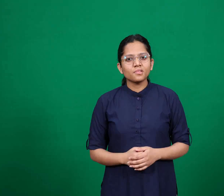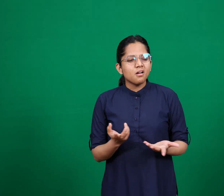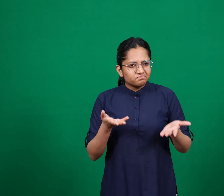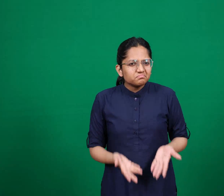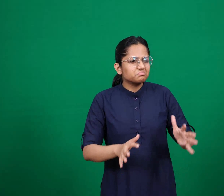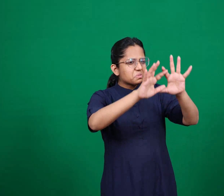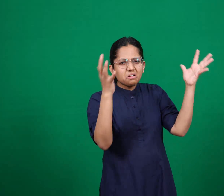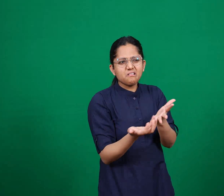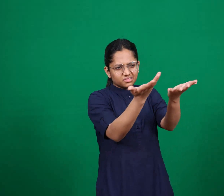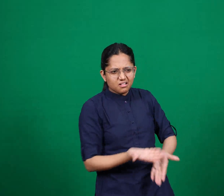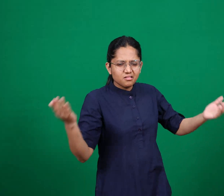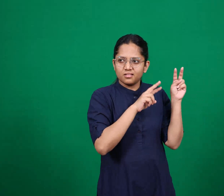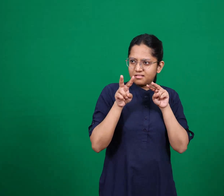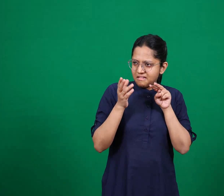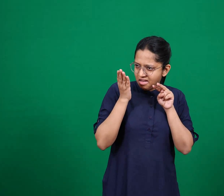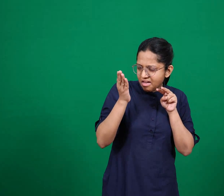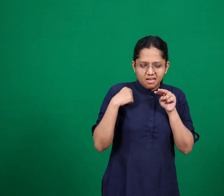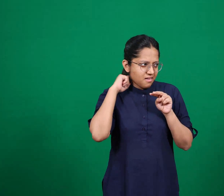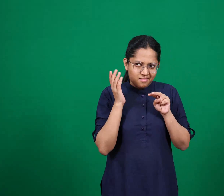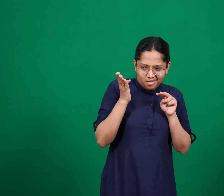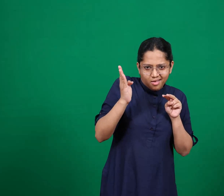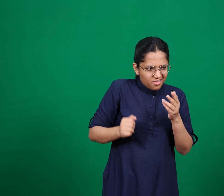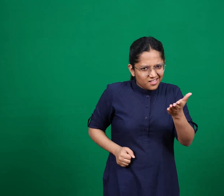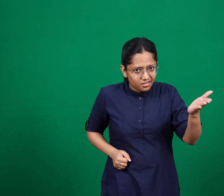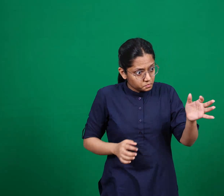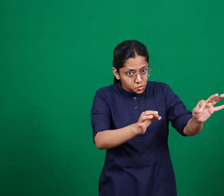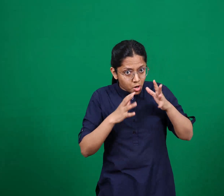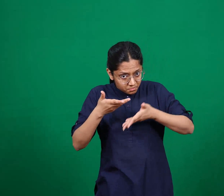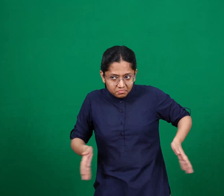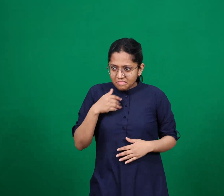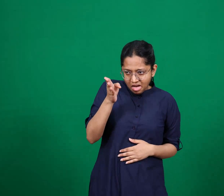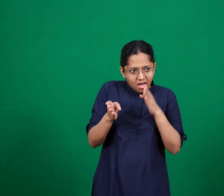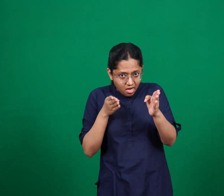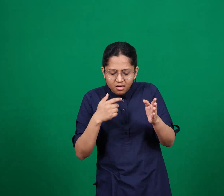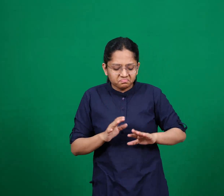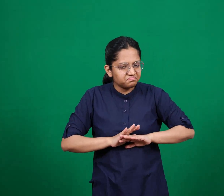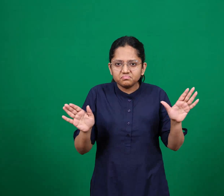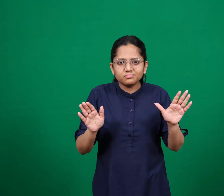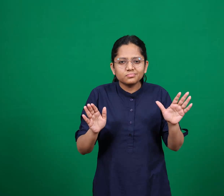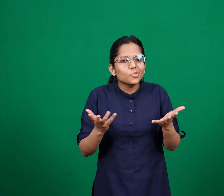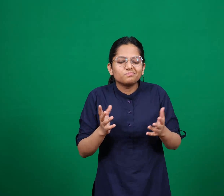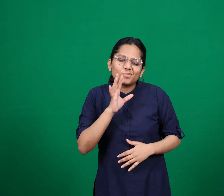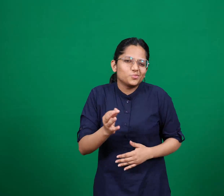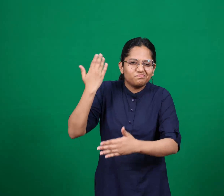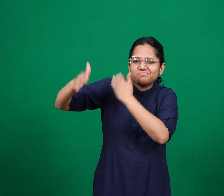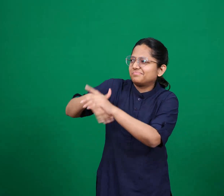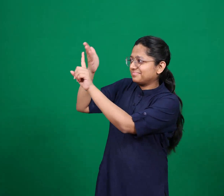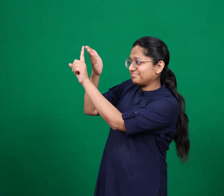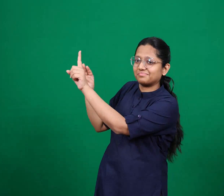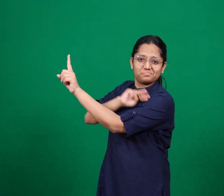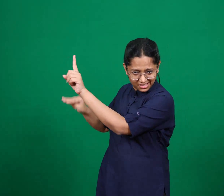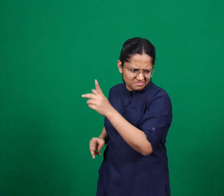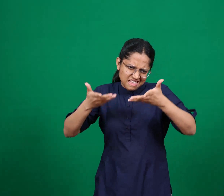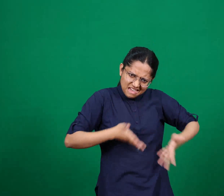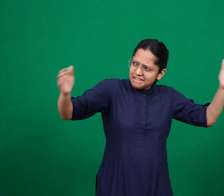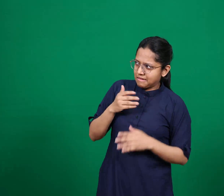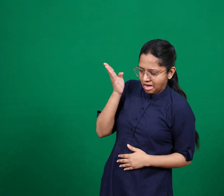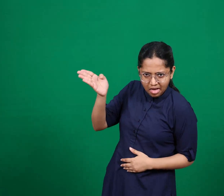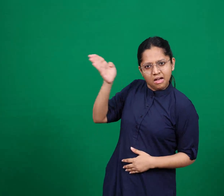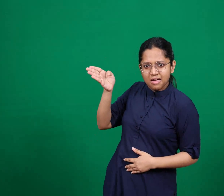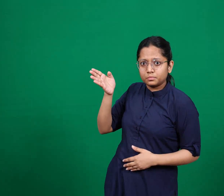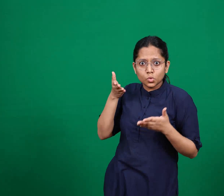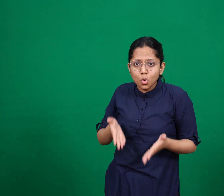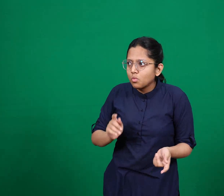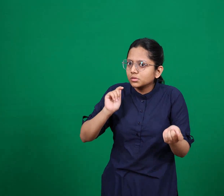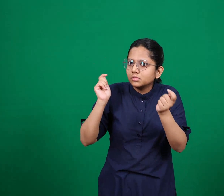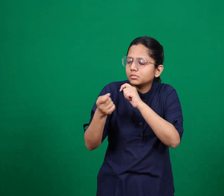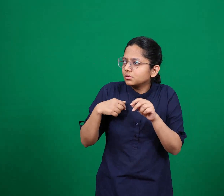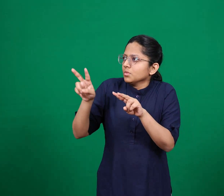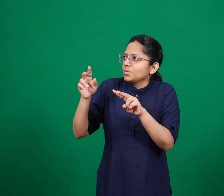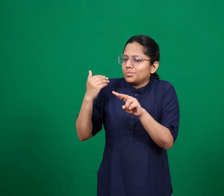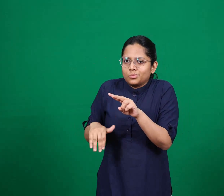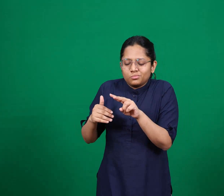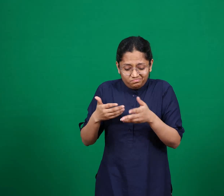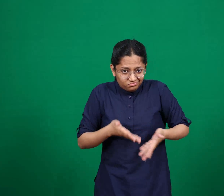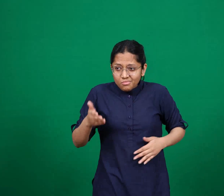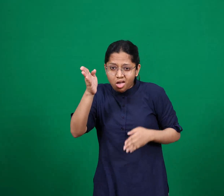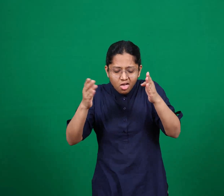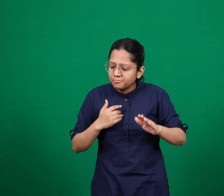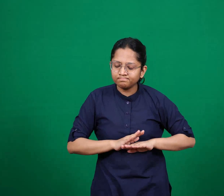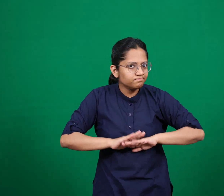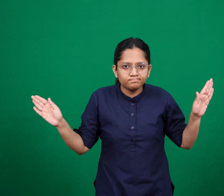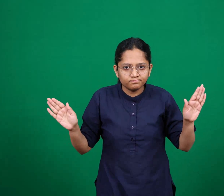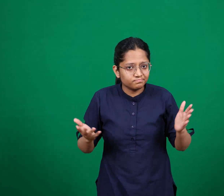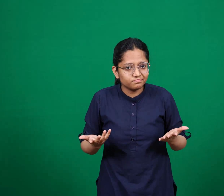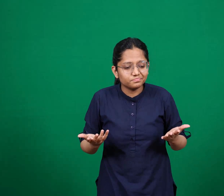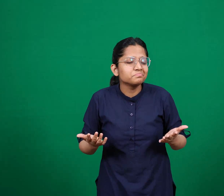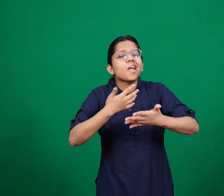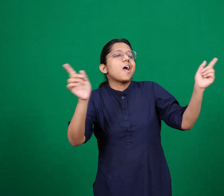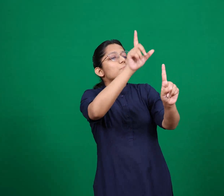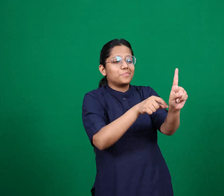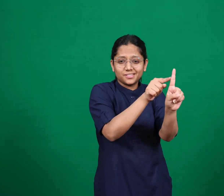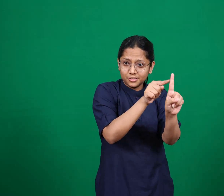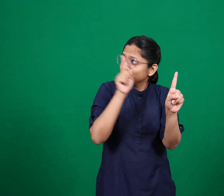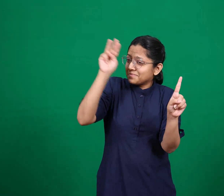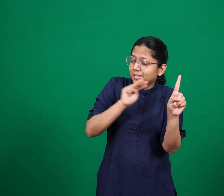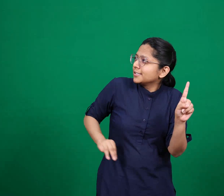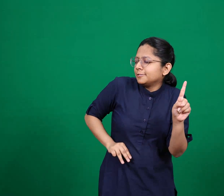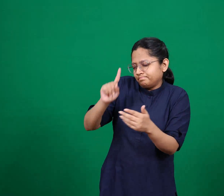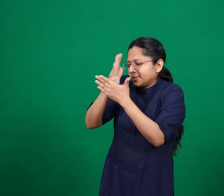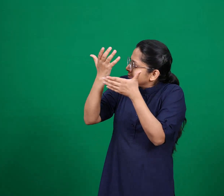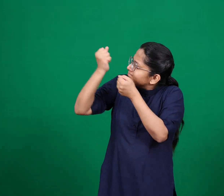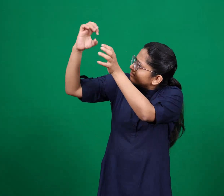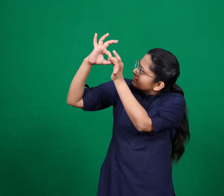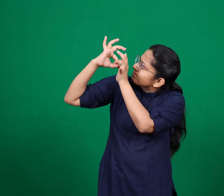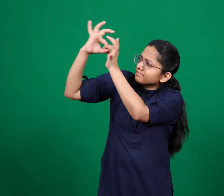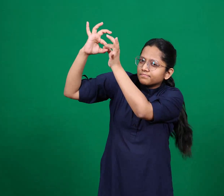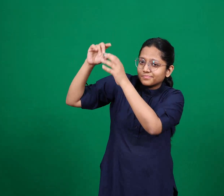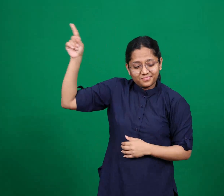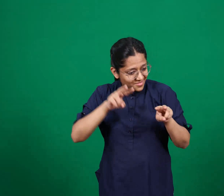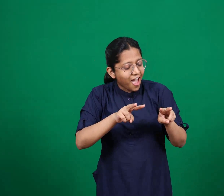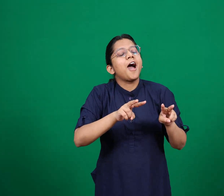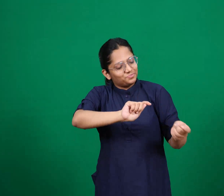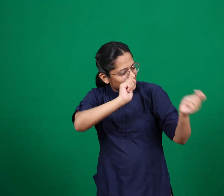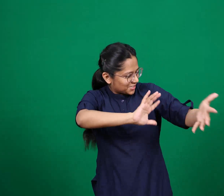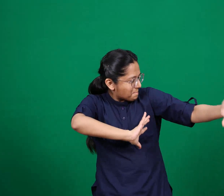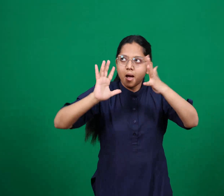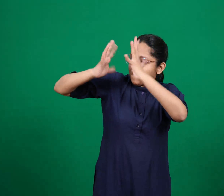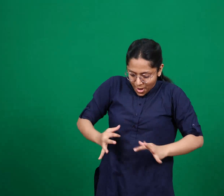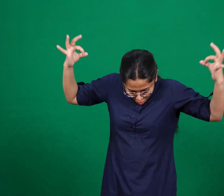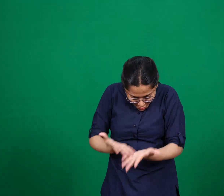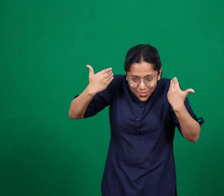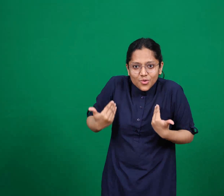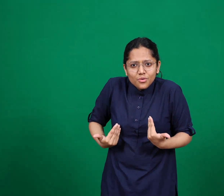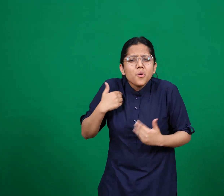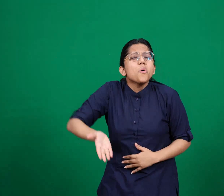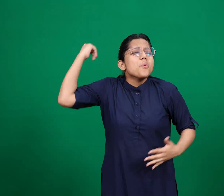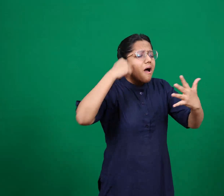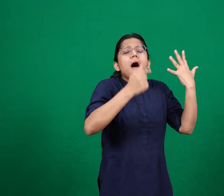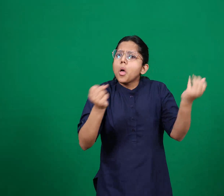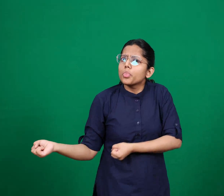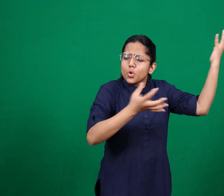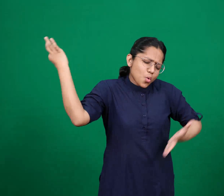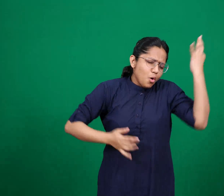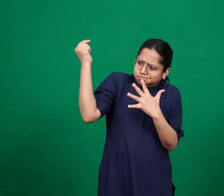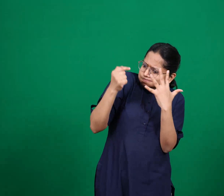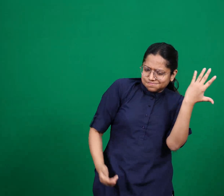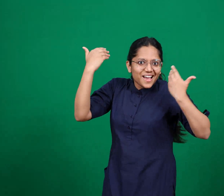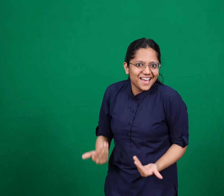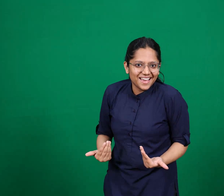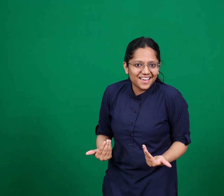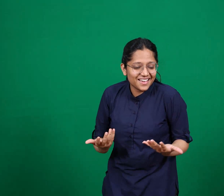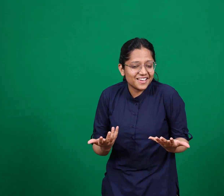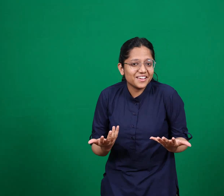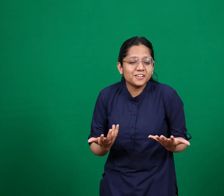So from now on we regard no one according to the flesh. Although we once regarded Christ in this way, we do so no longer. Therefore if anyone is in Christ, he is a new creation.